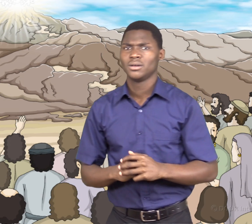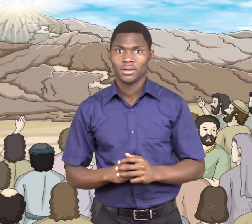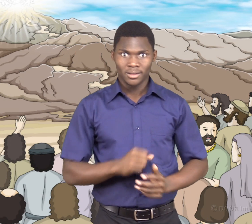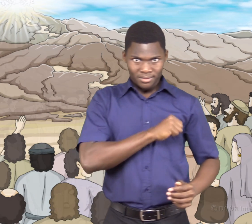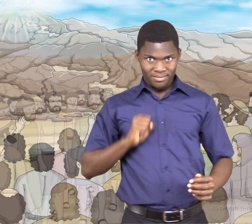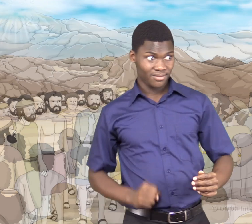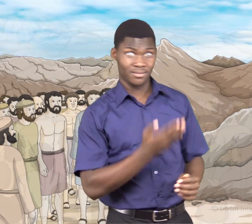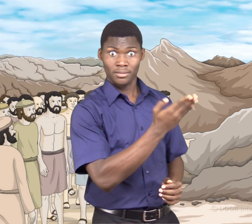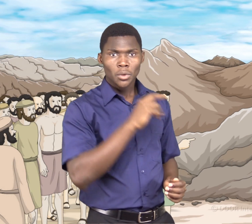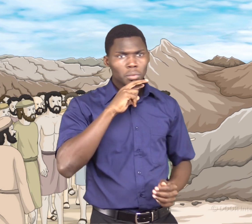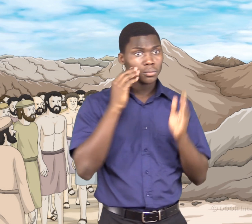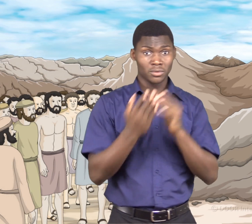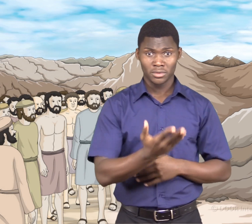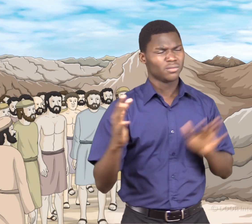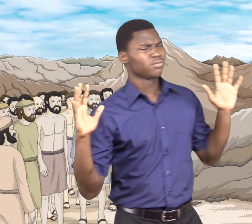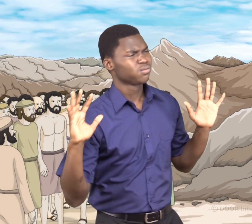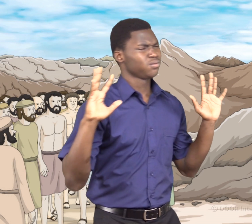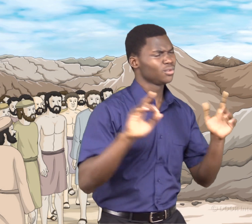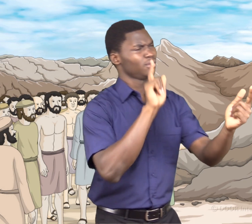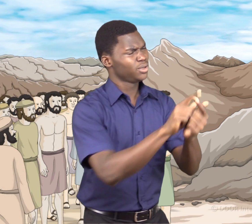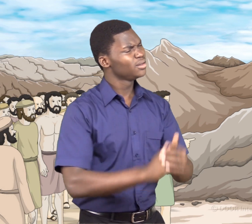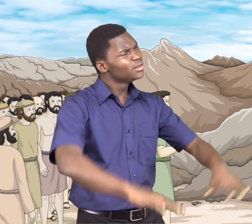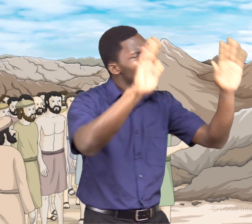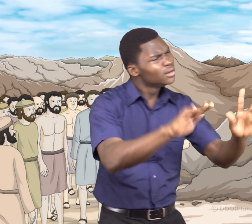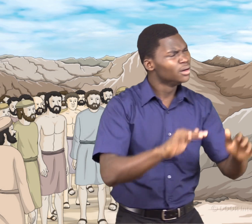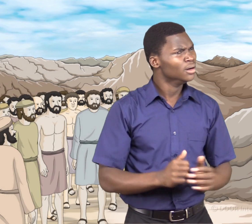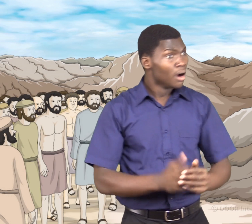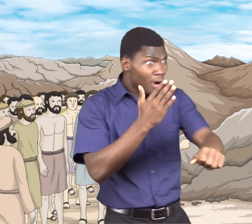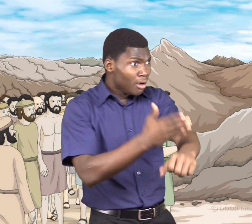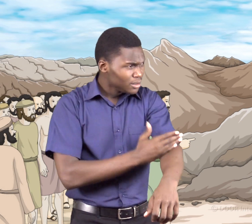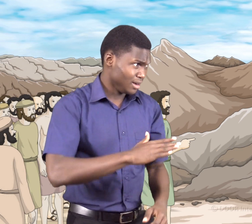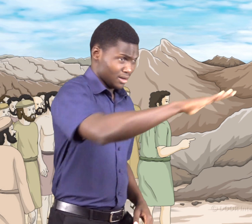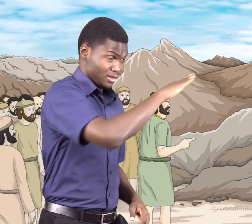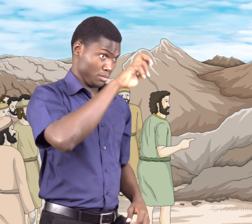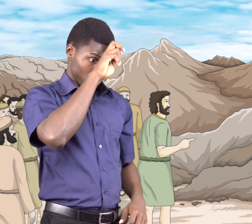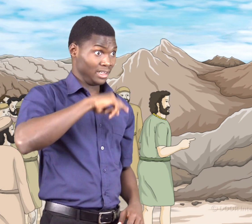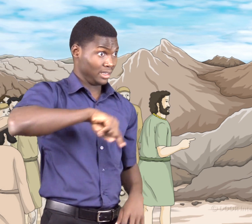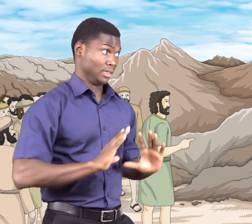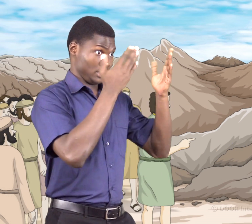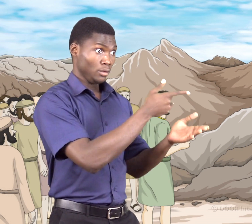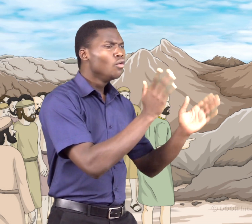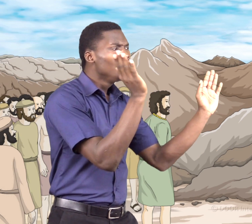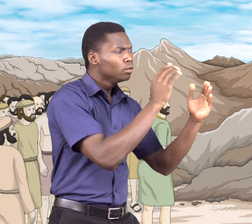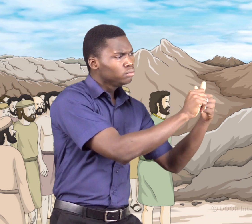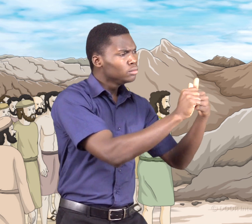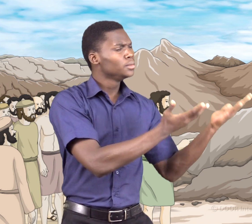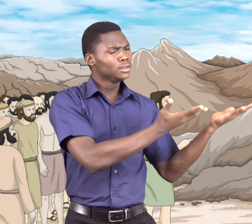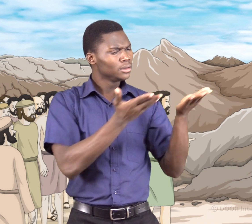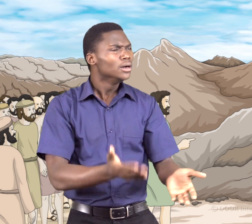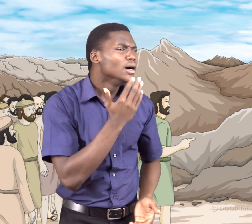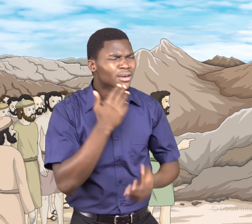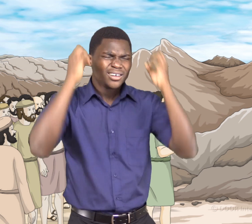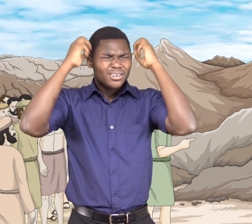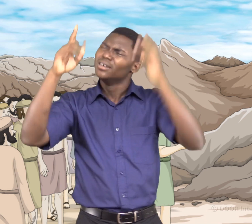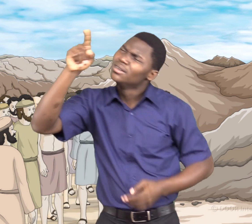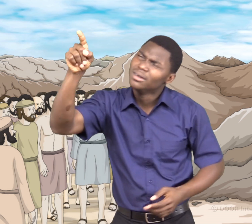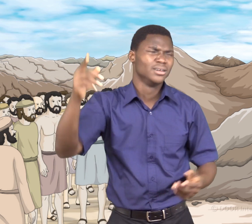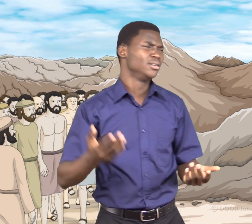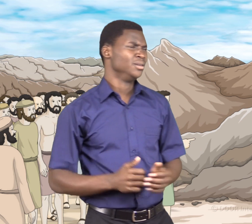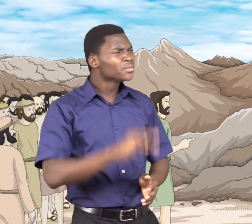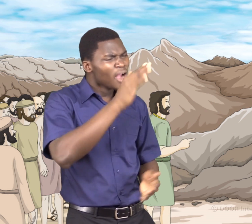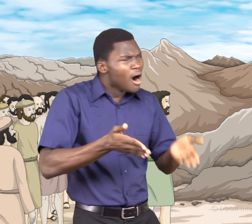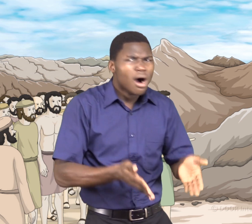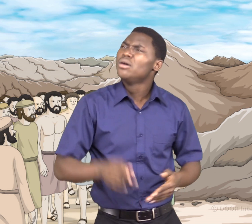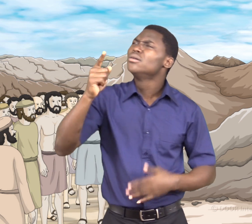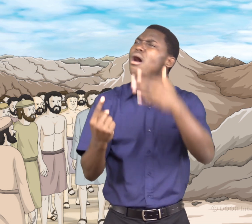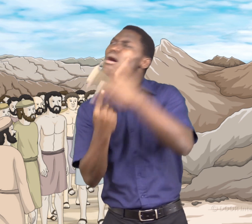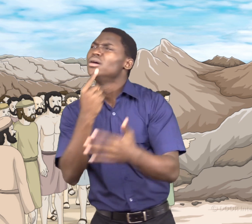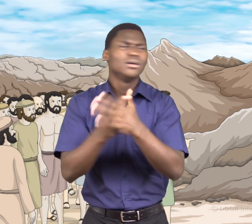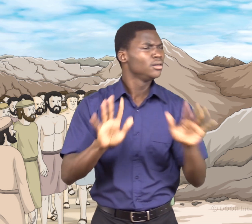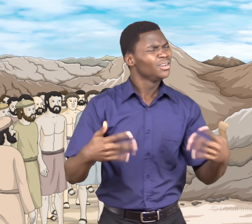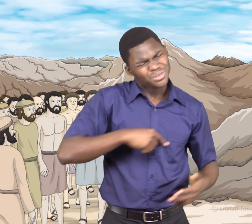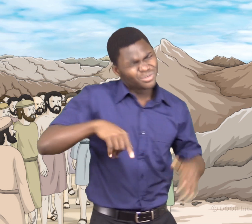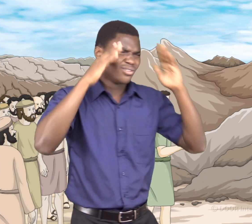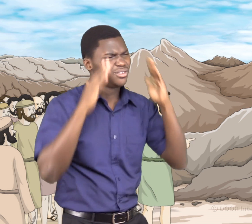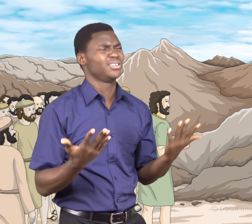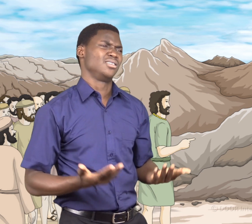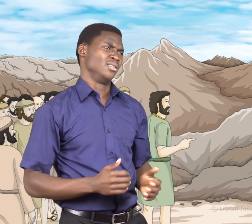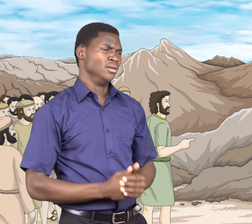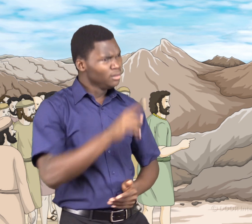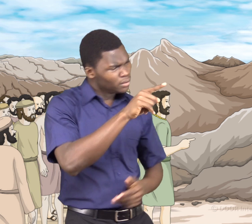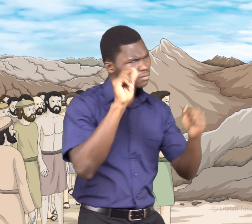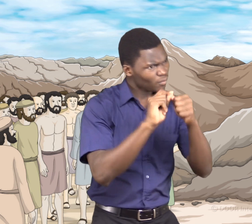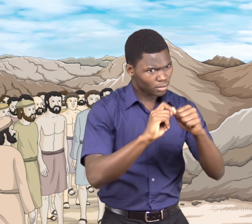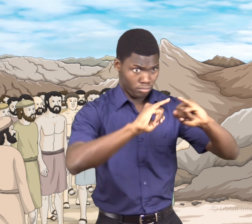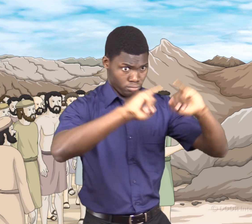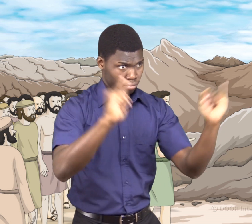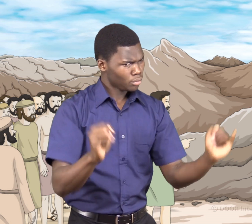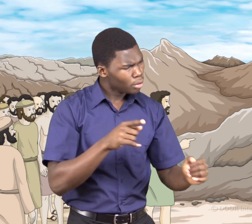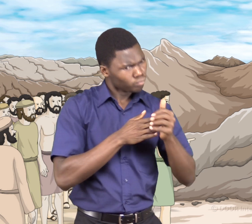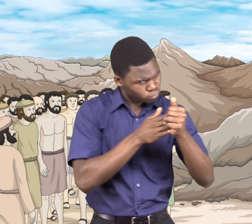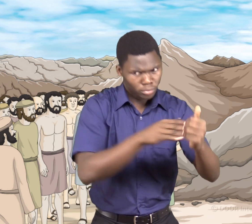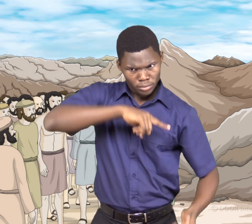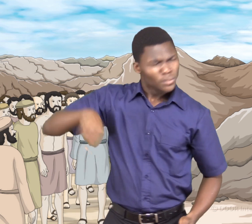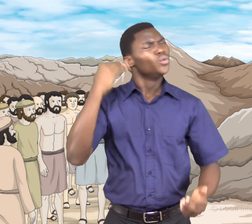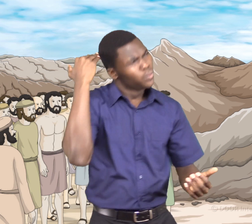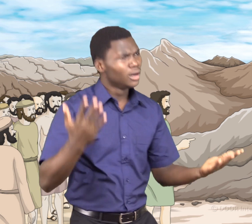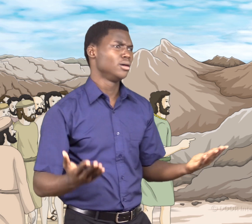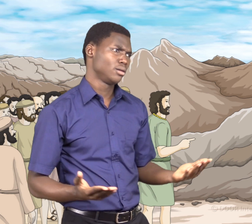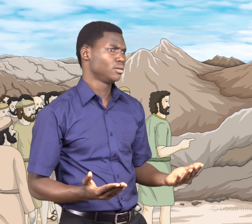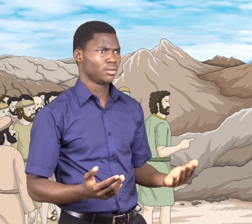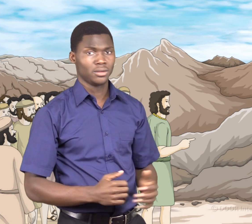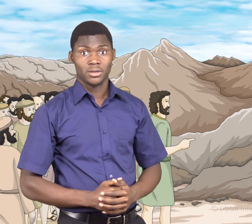Now when the people saw that Moses was delayed in coming down from the mountain, they gathered around Aaron and said, “Come, make us gods who will go before us.